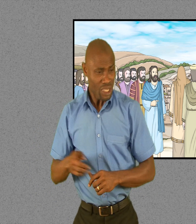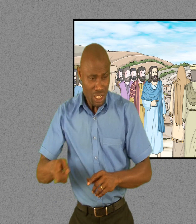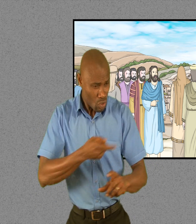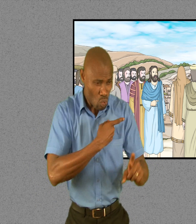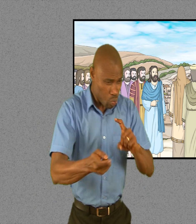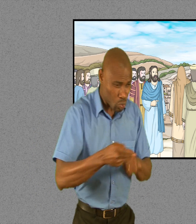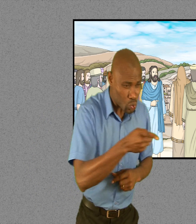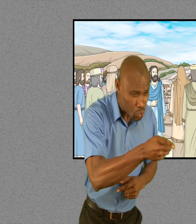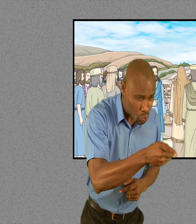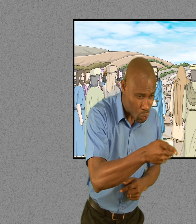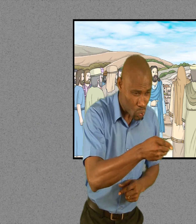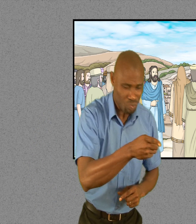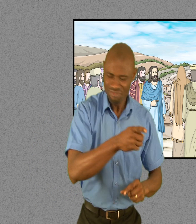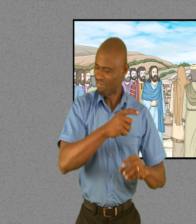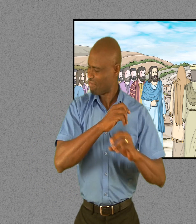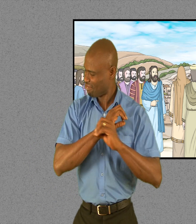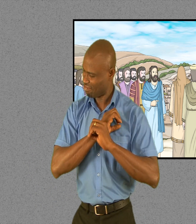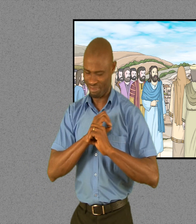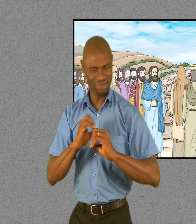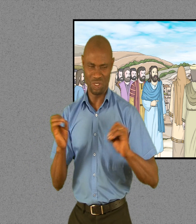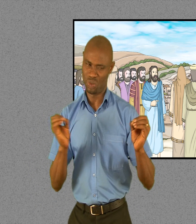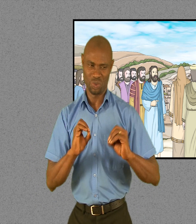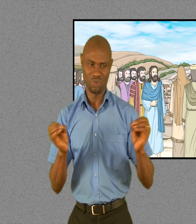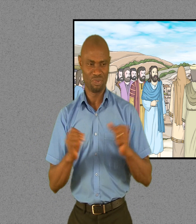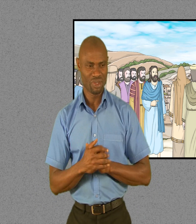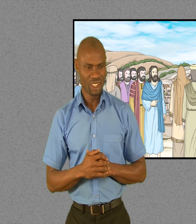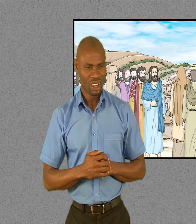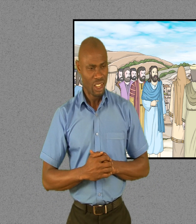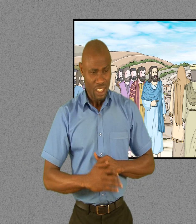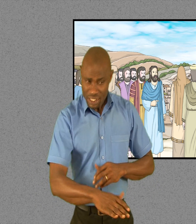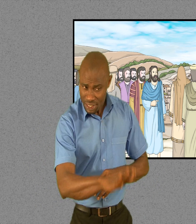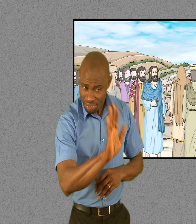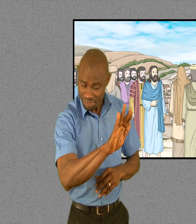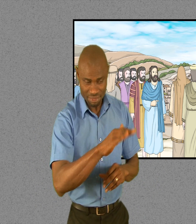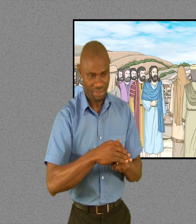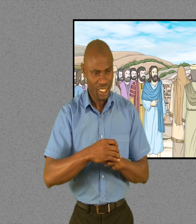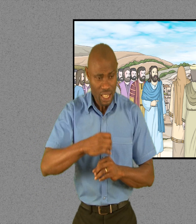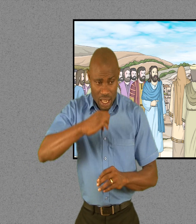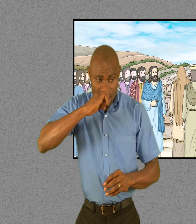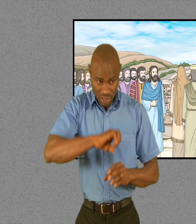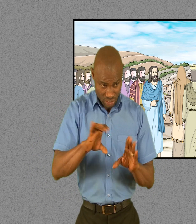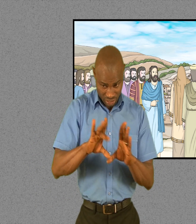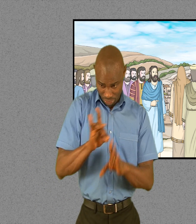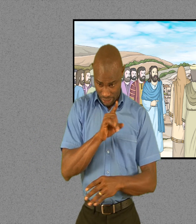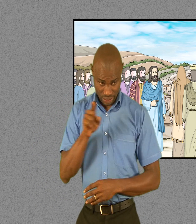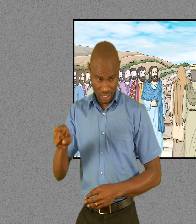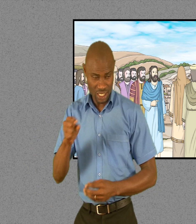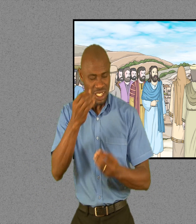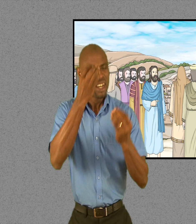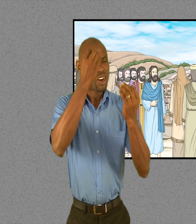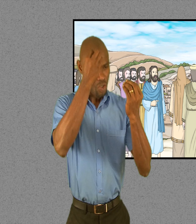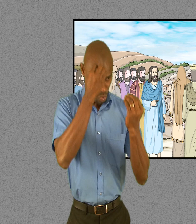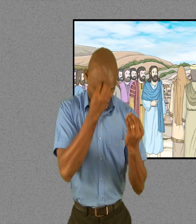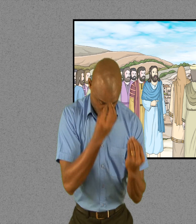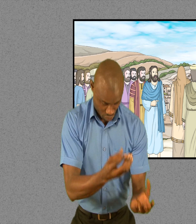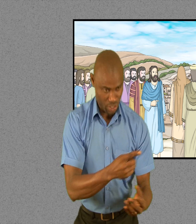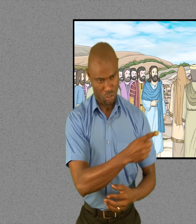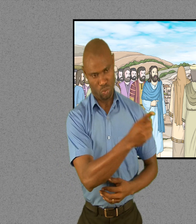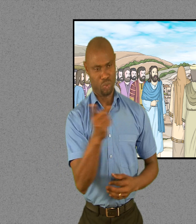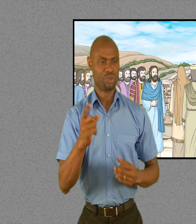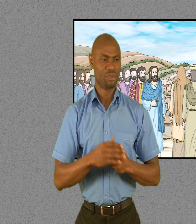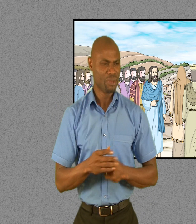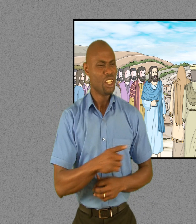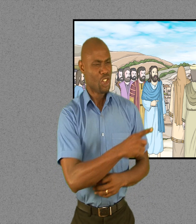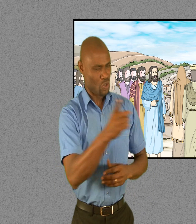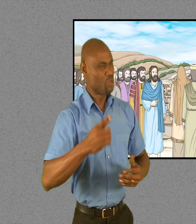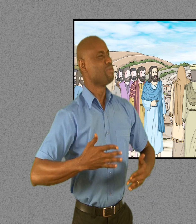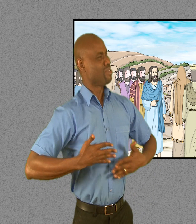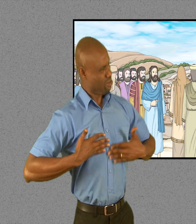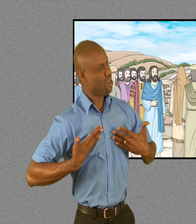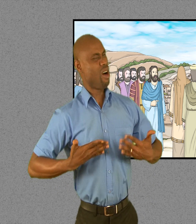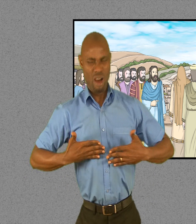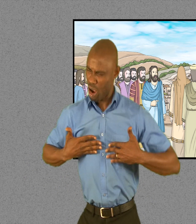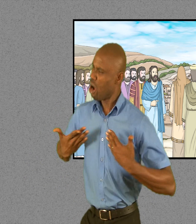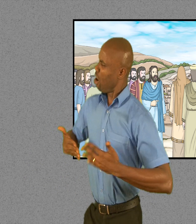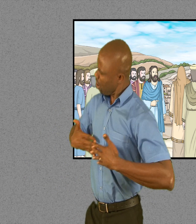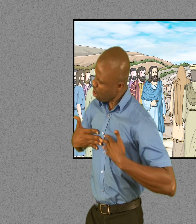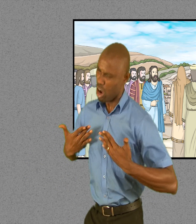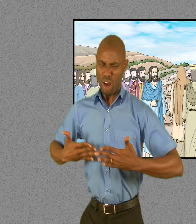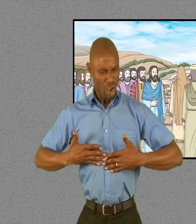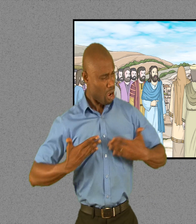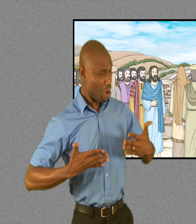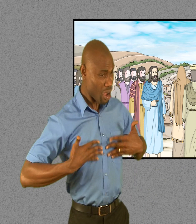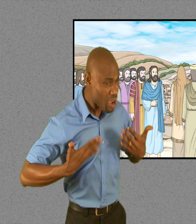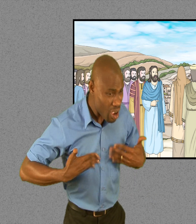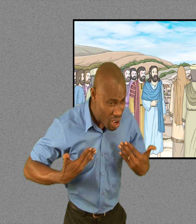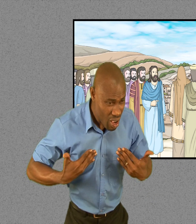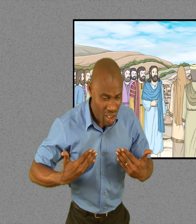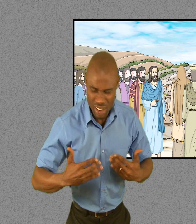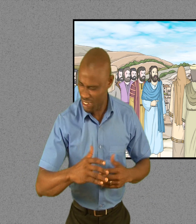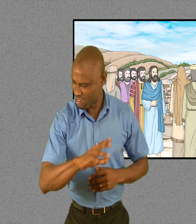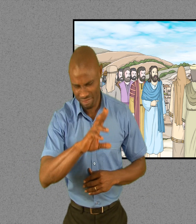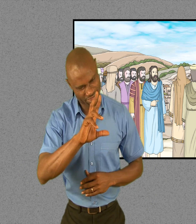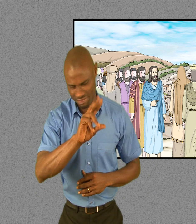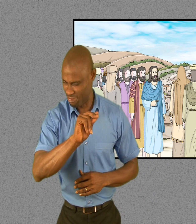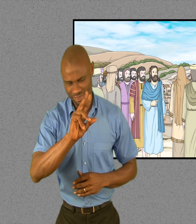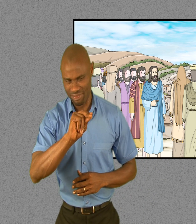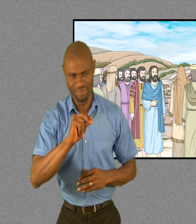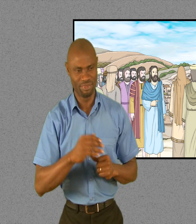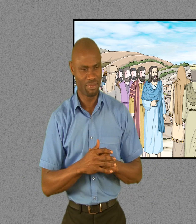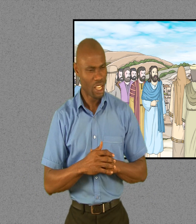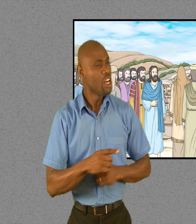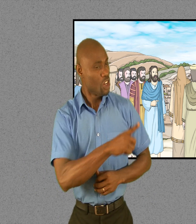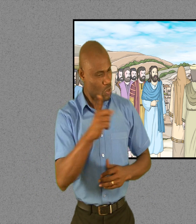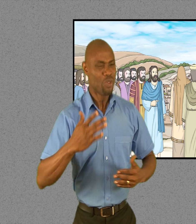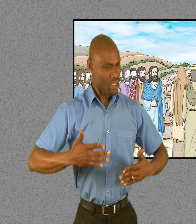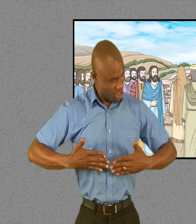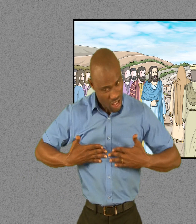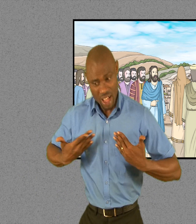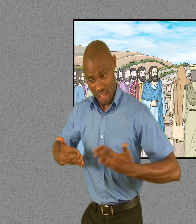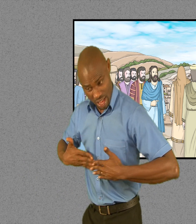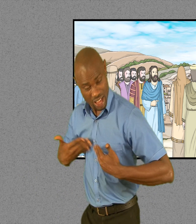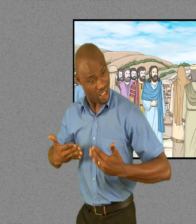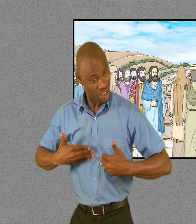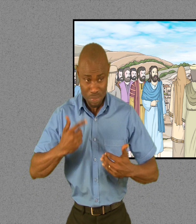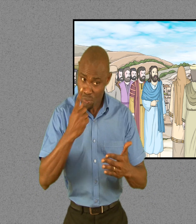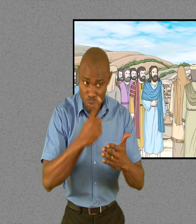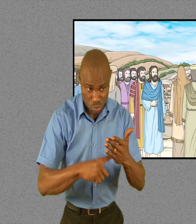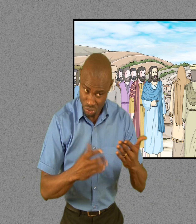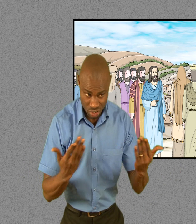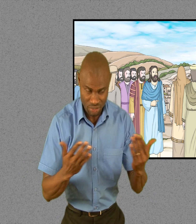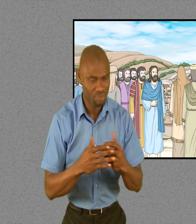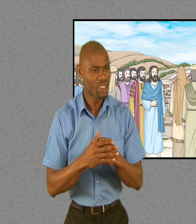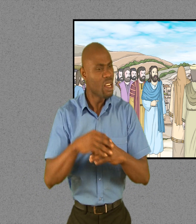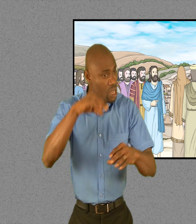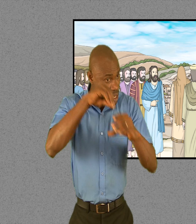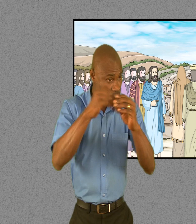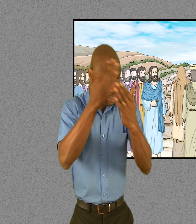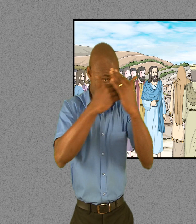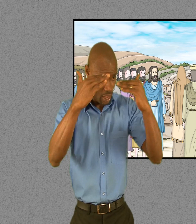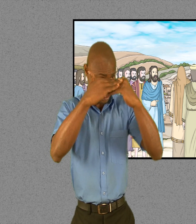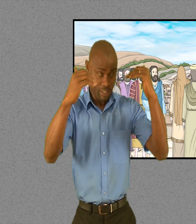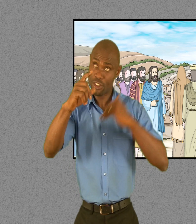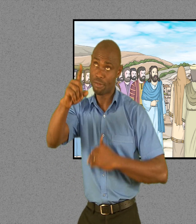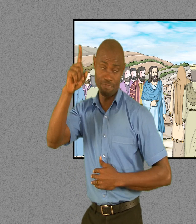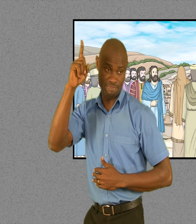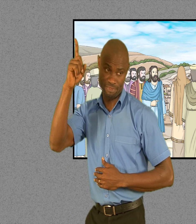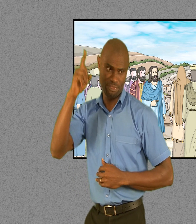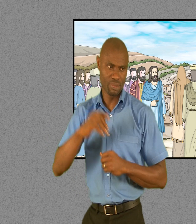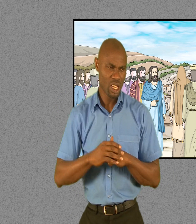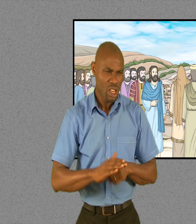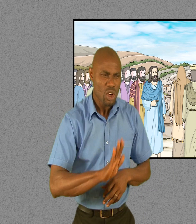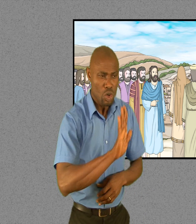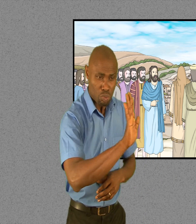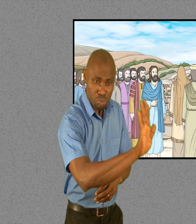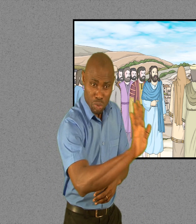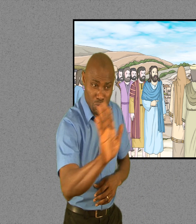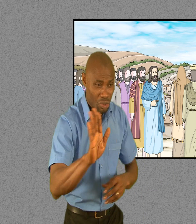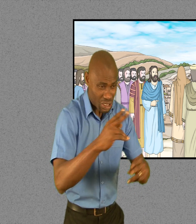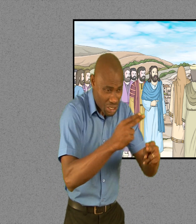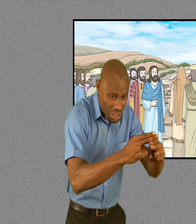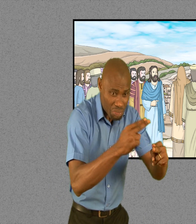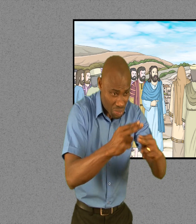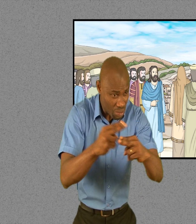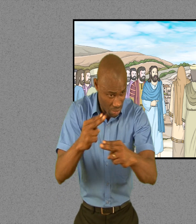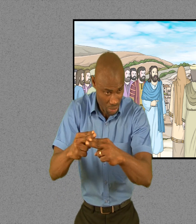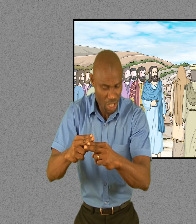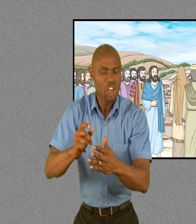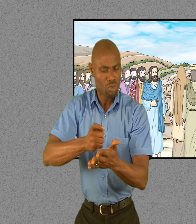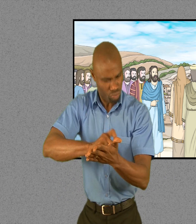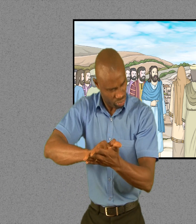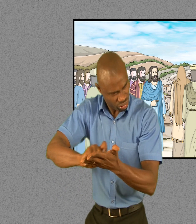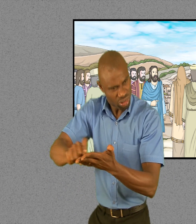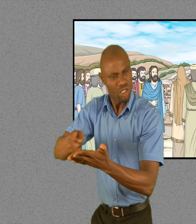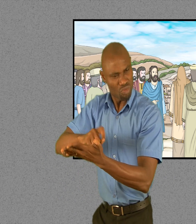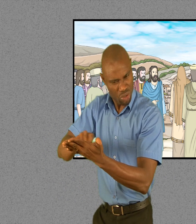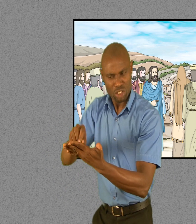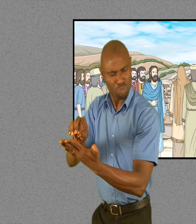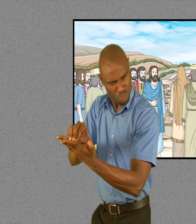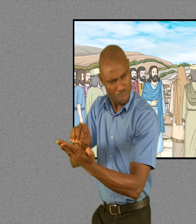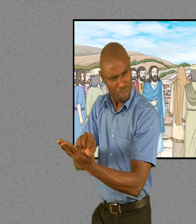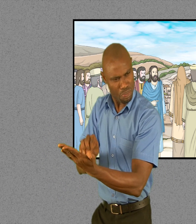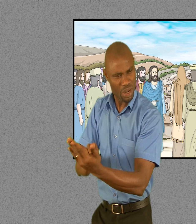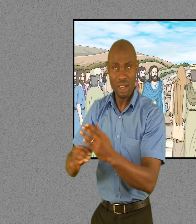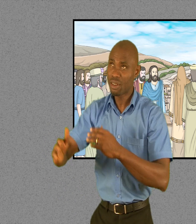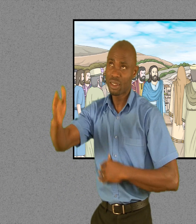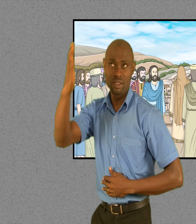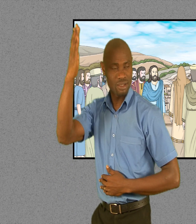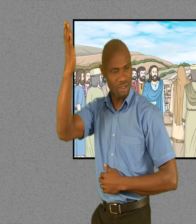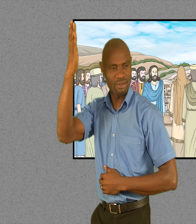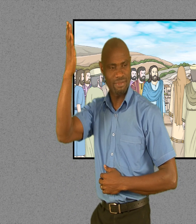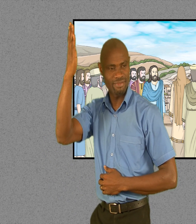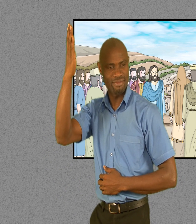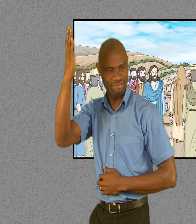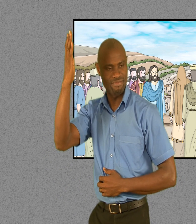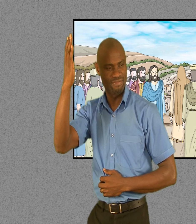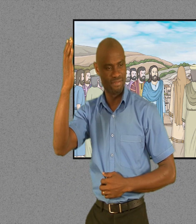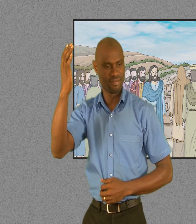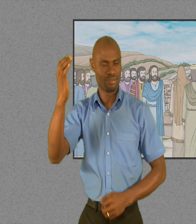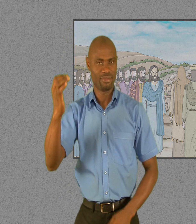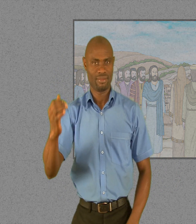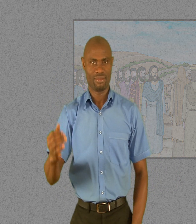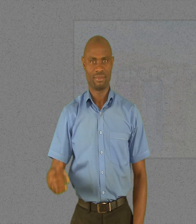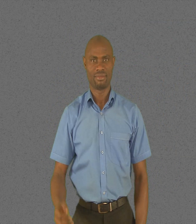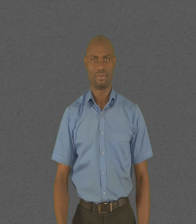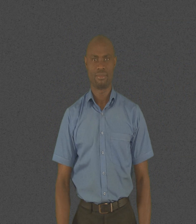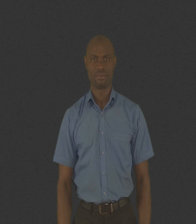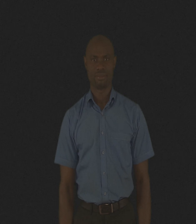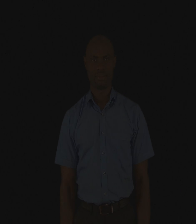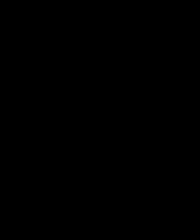Nevertheless, do not rejoice that the spirits submit to you, but rejoice that your names are written in heaven.”